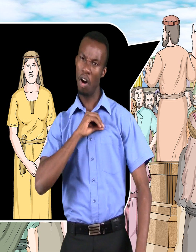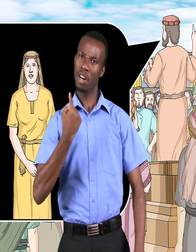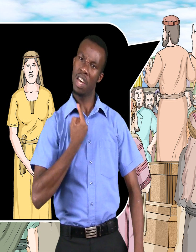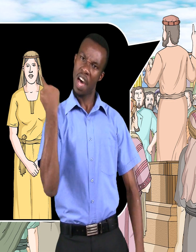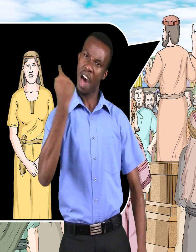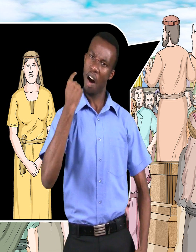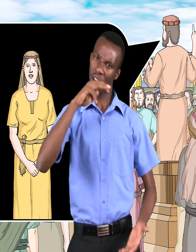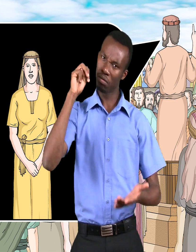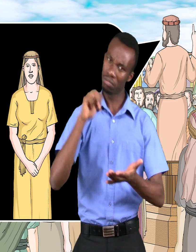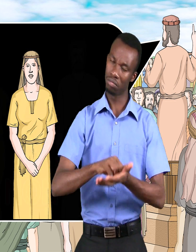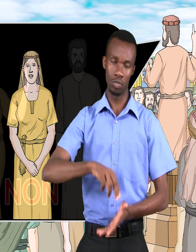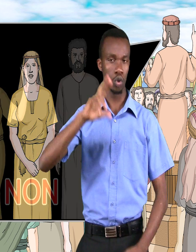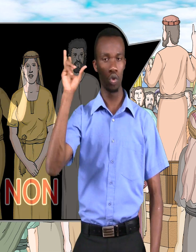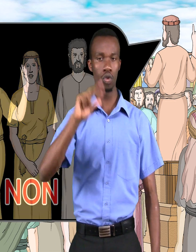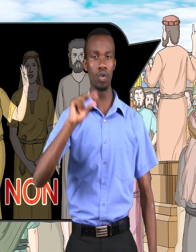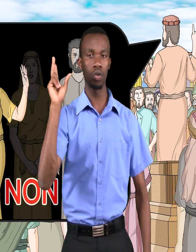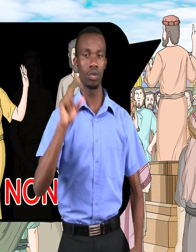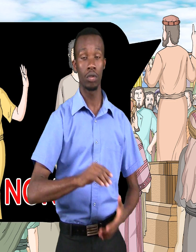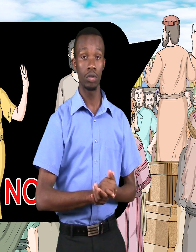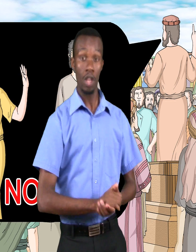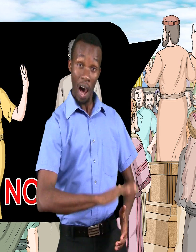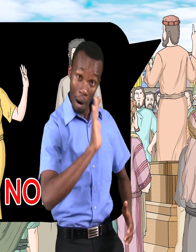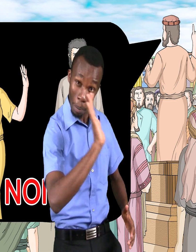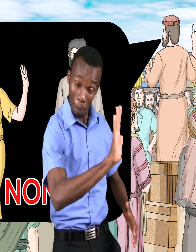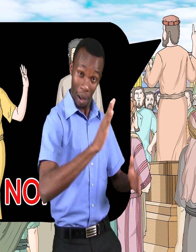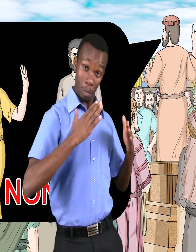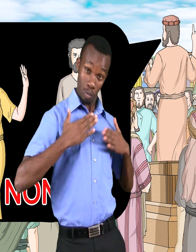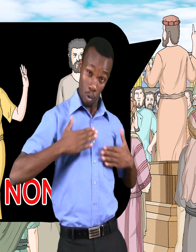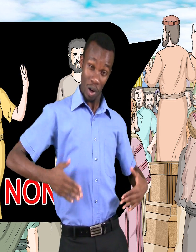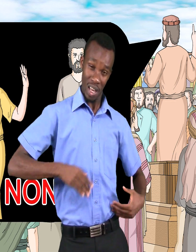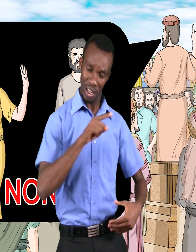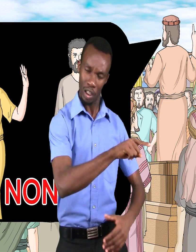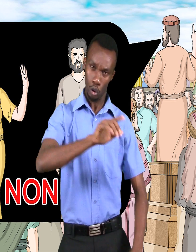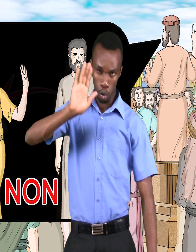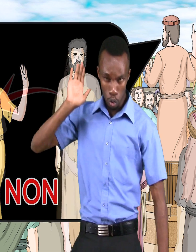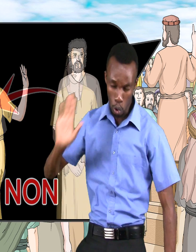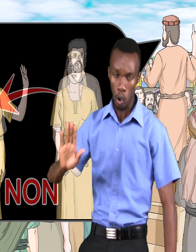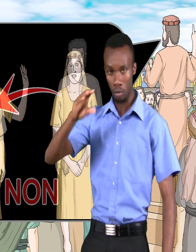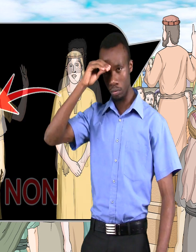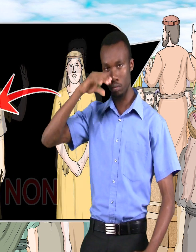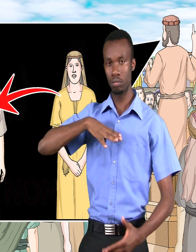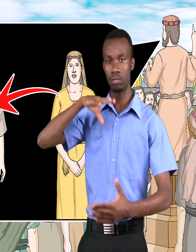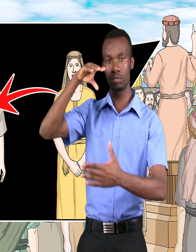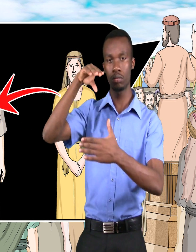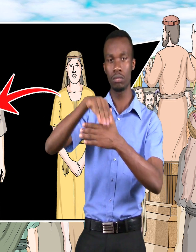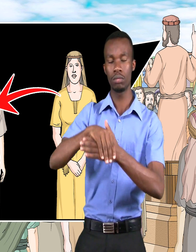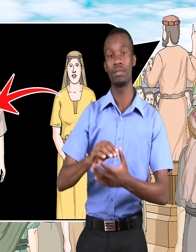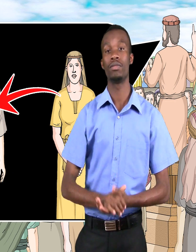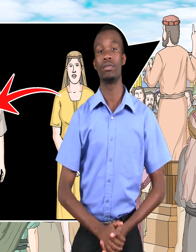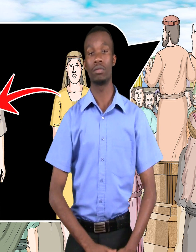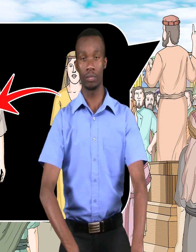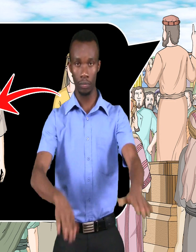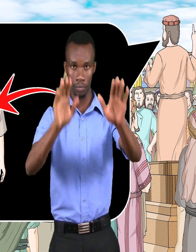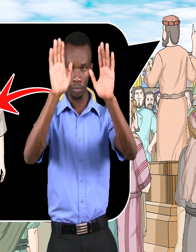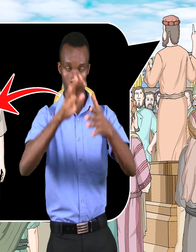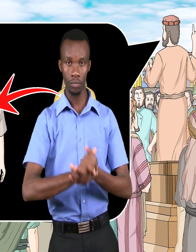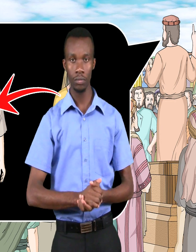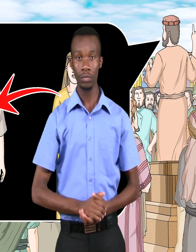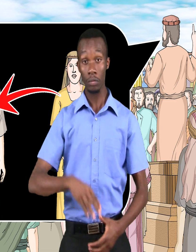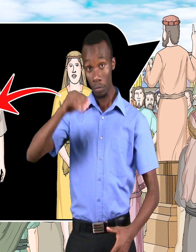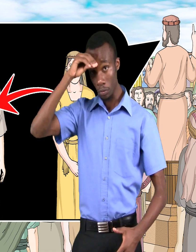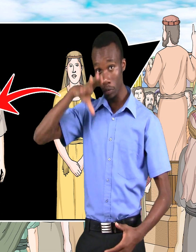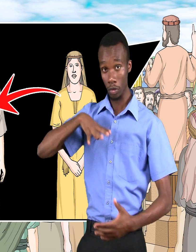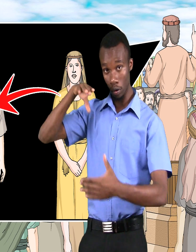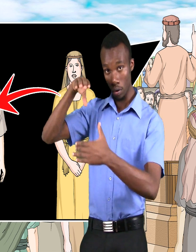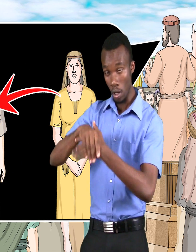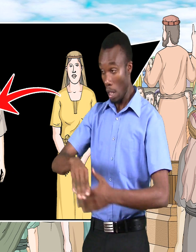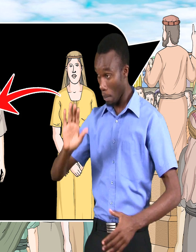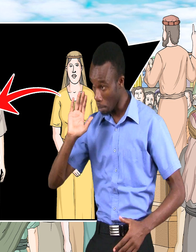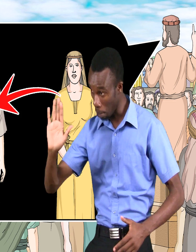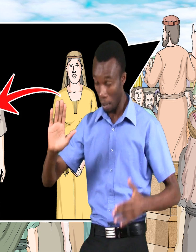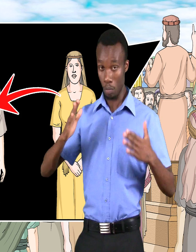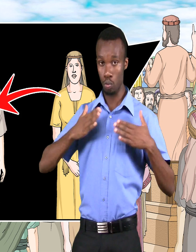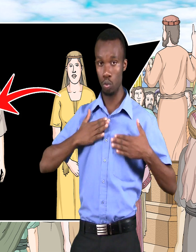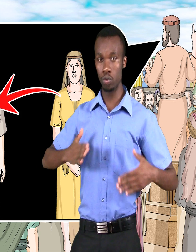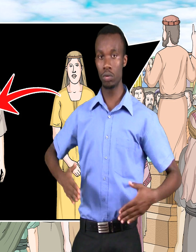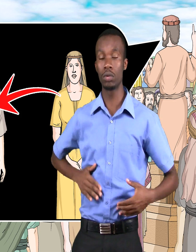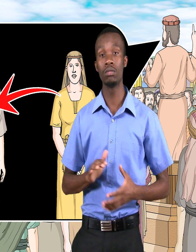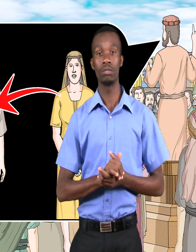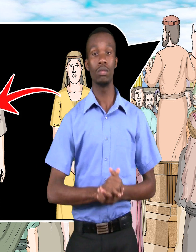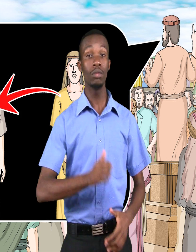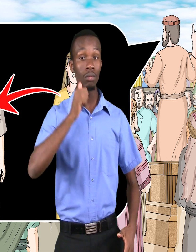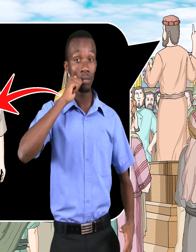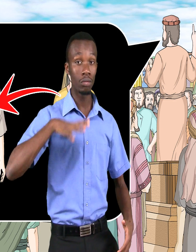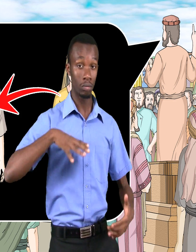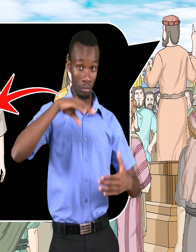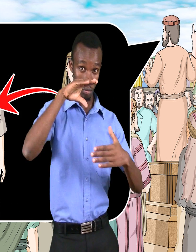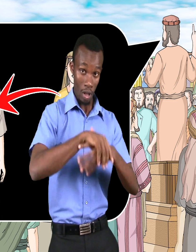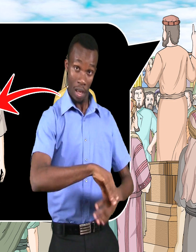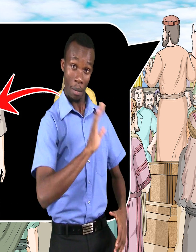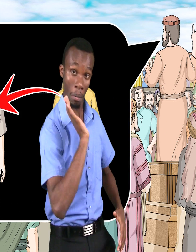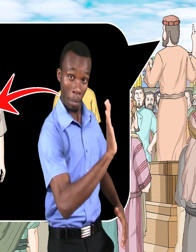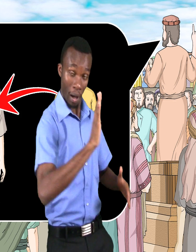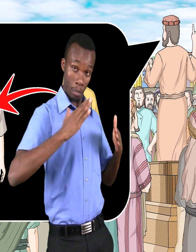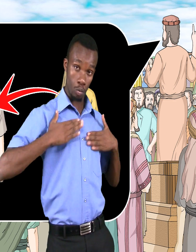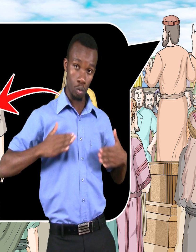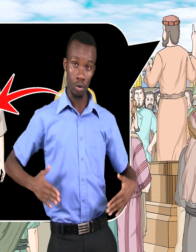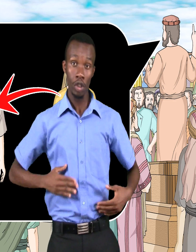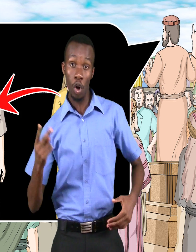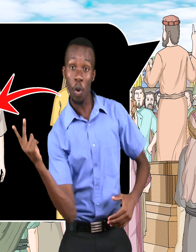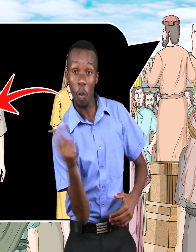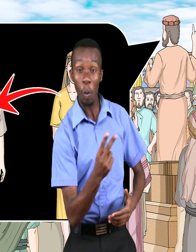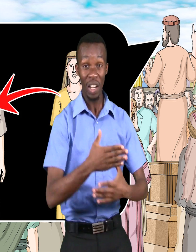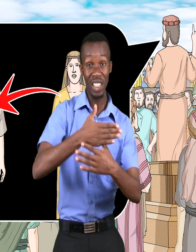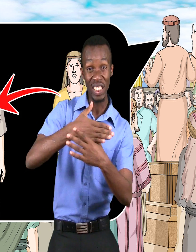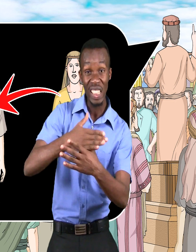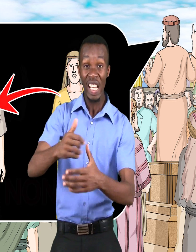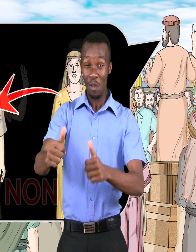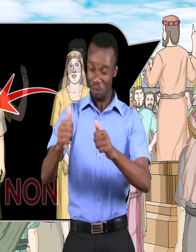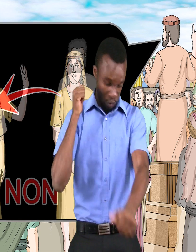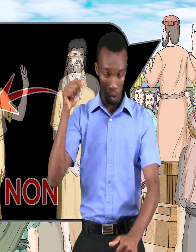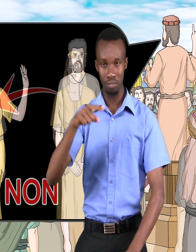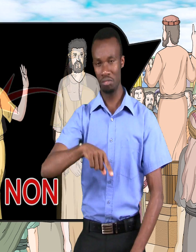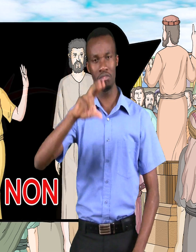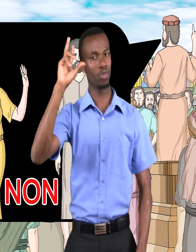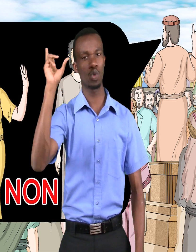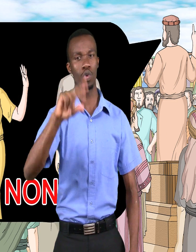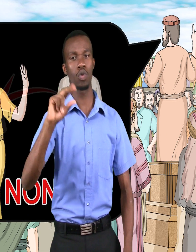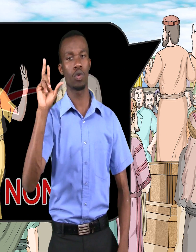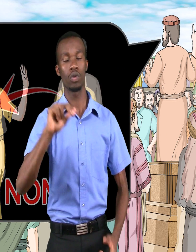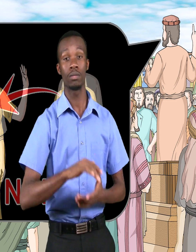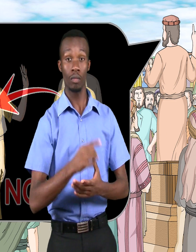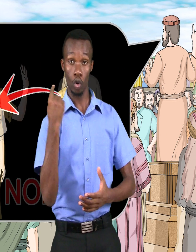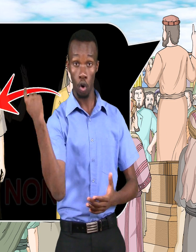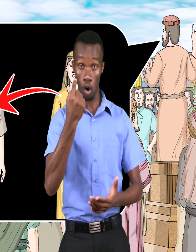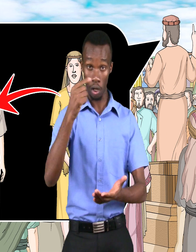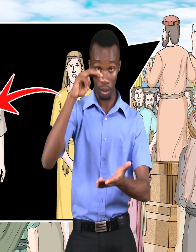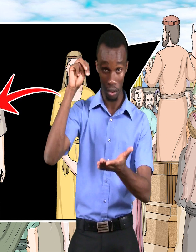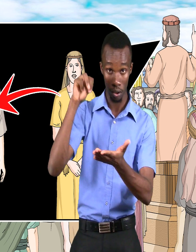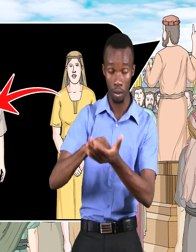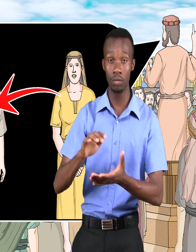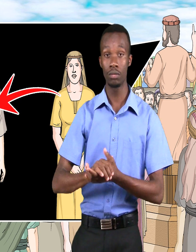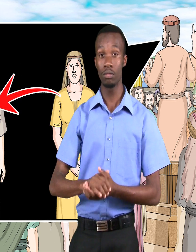The wife does not have authority over her own body, but the husband.